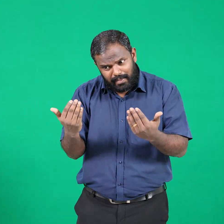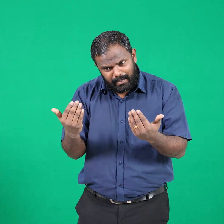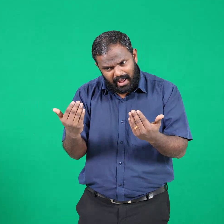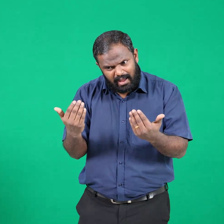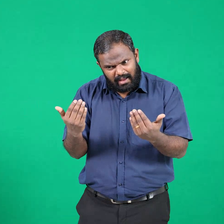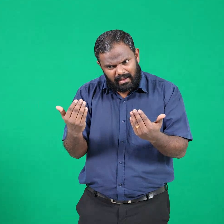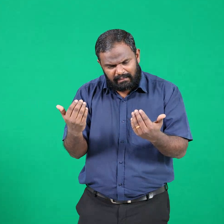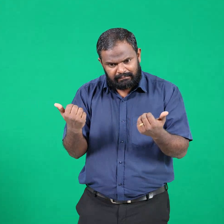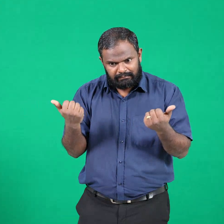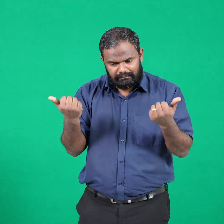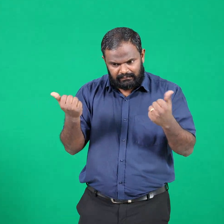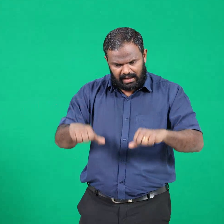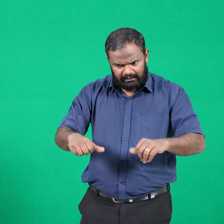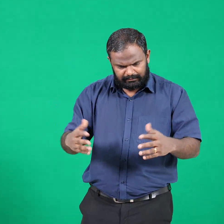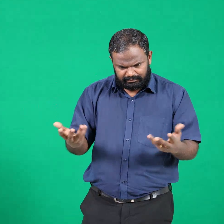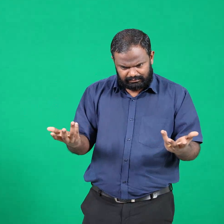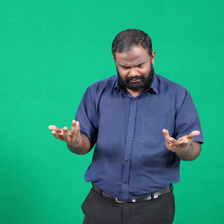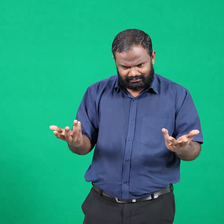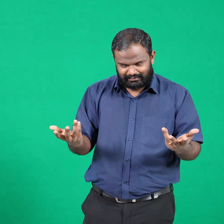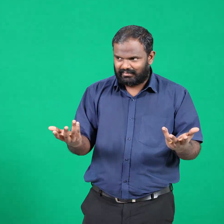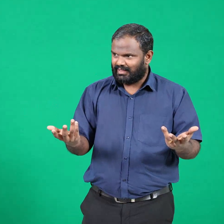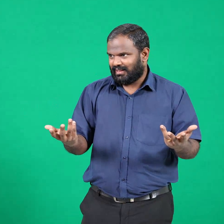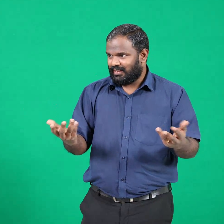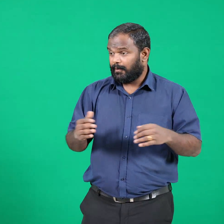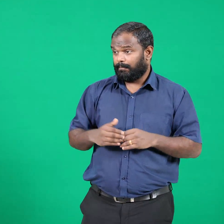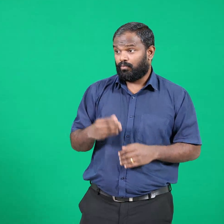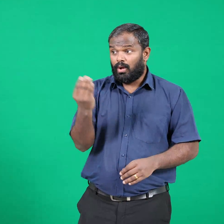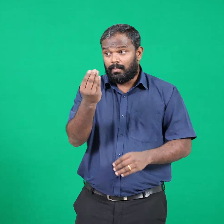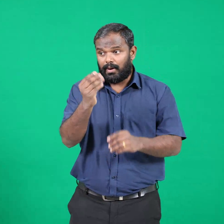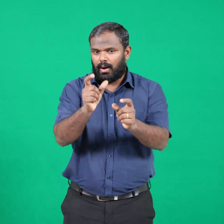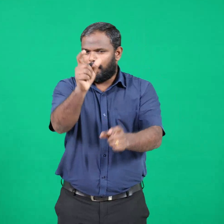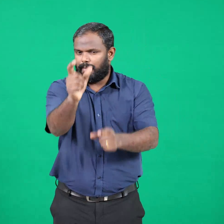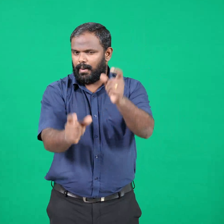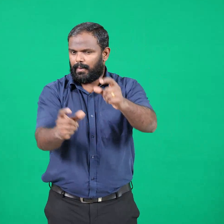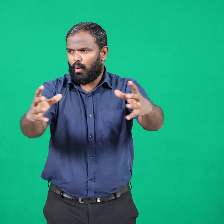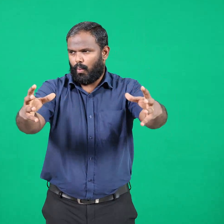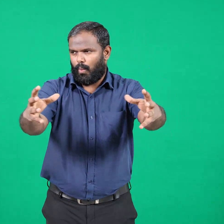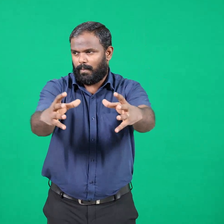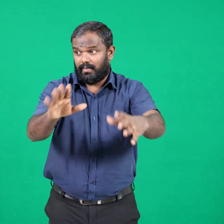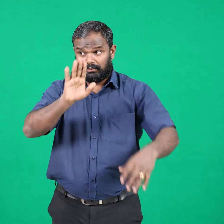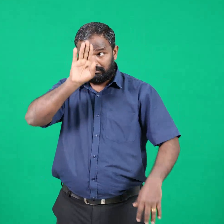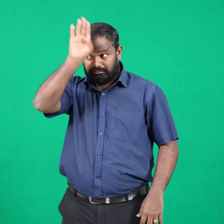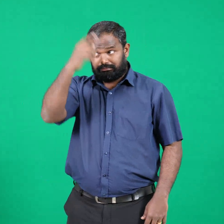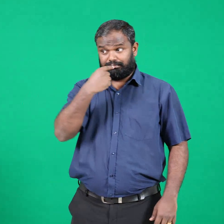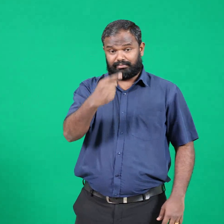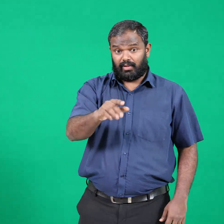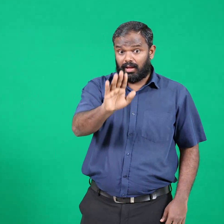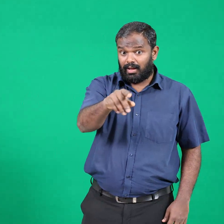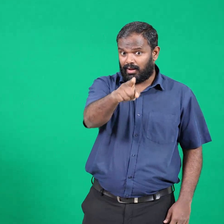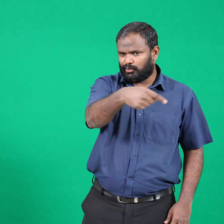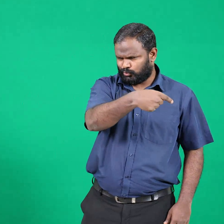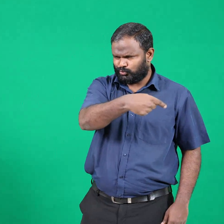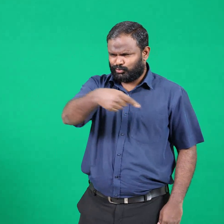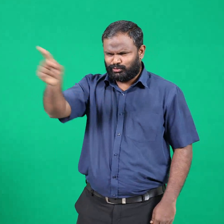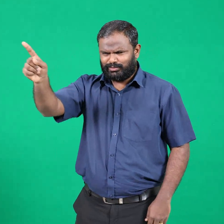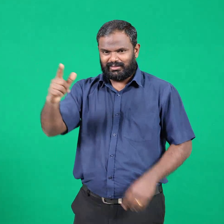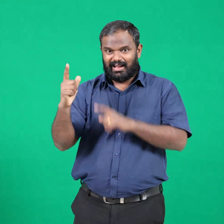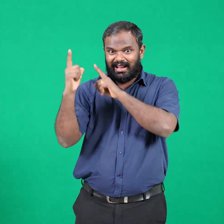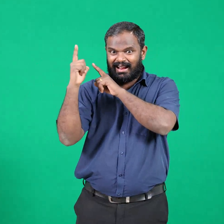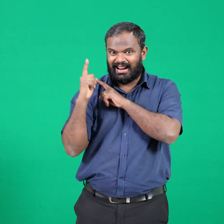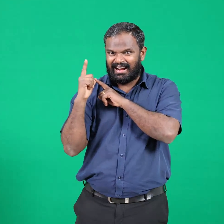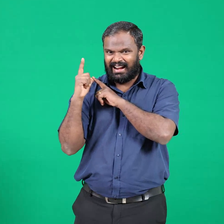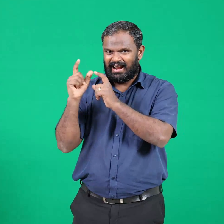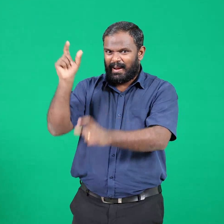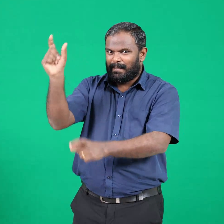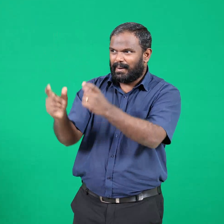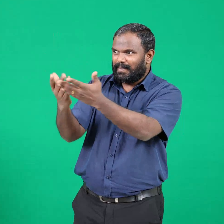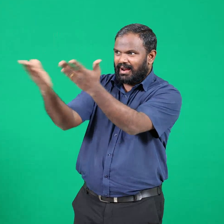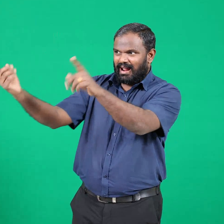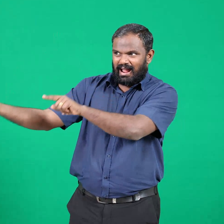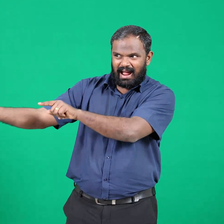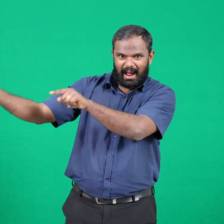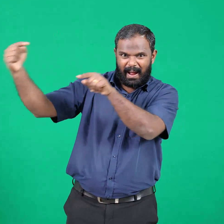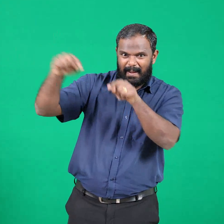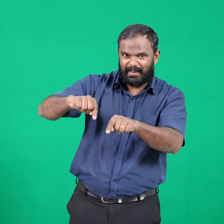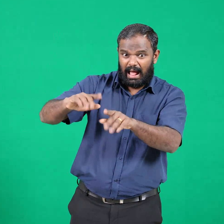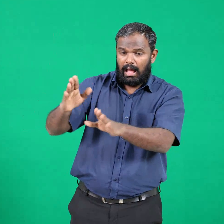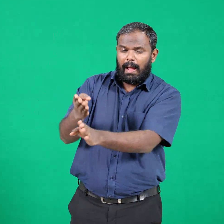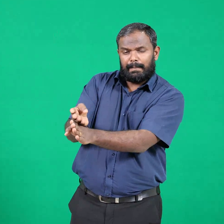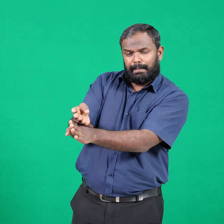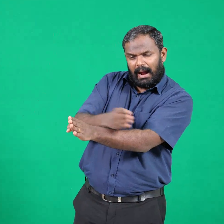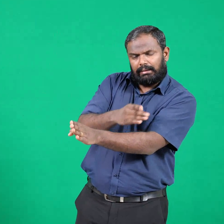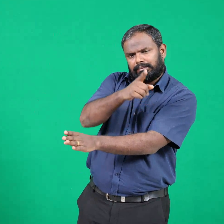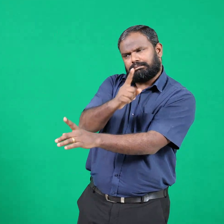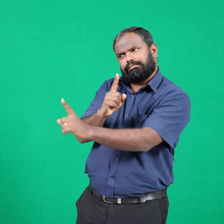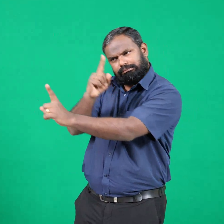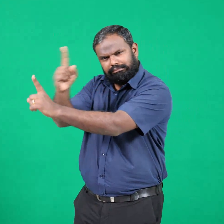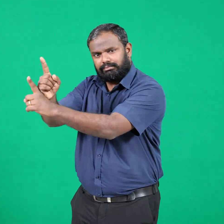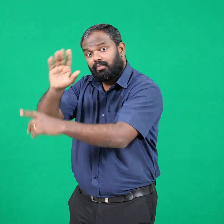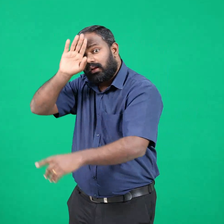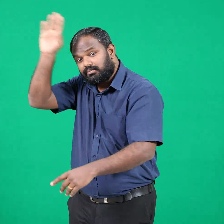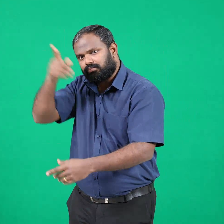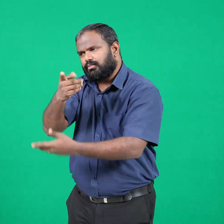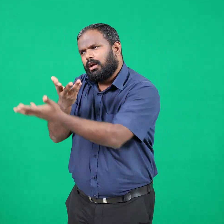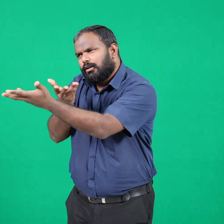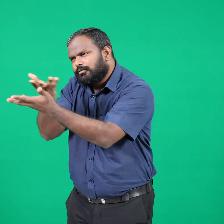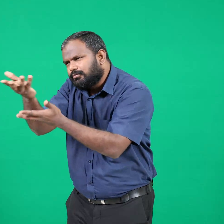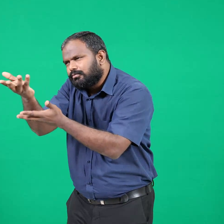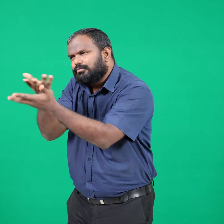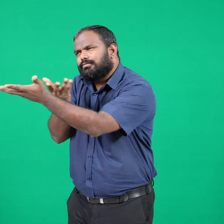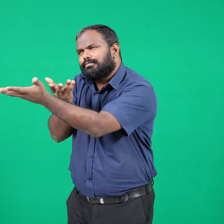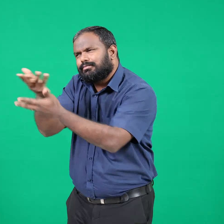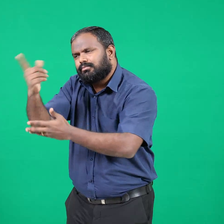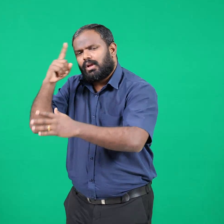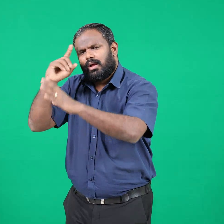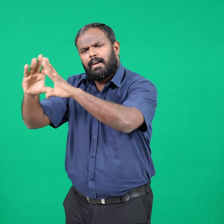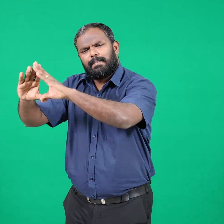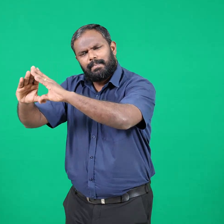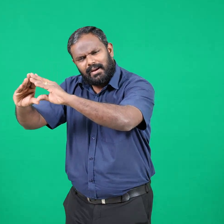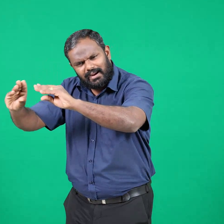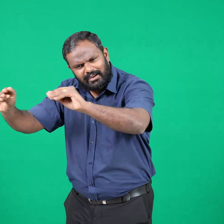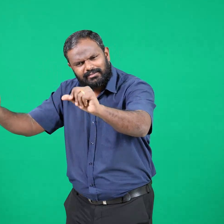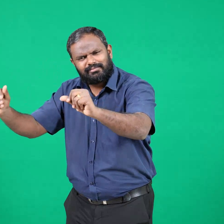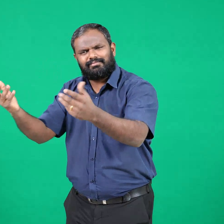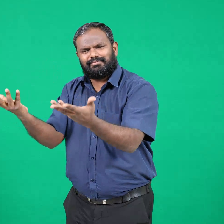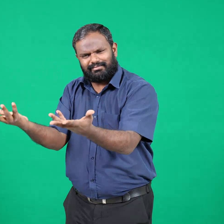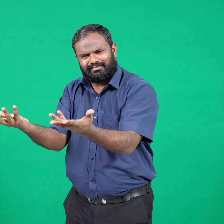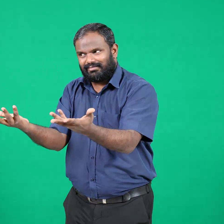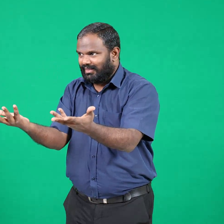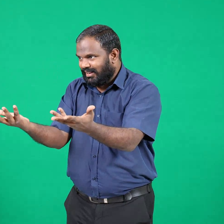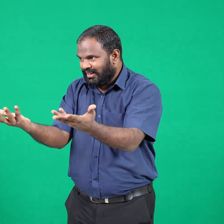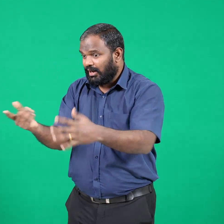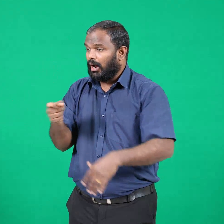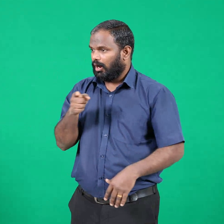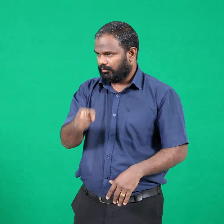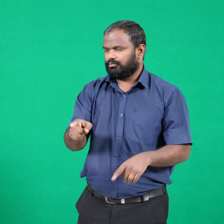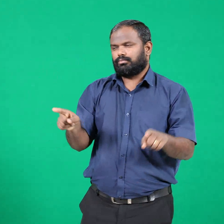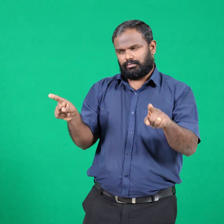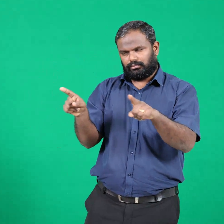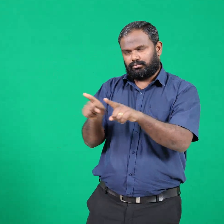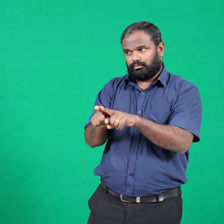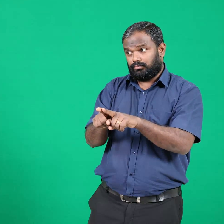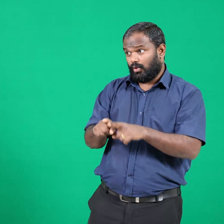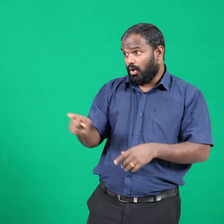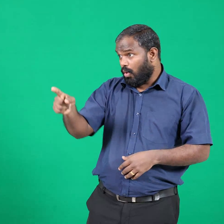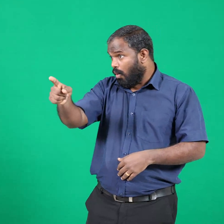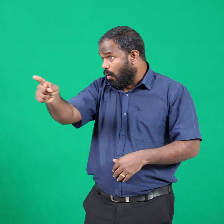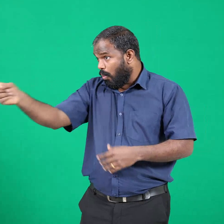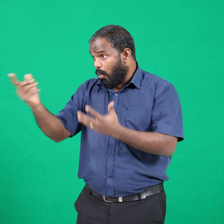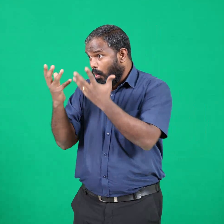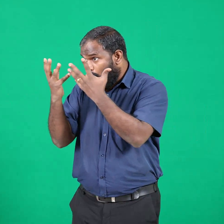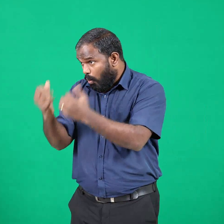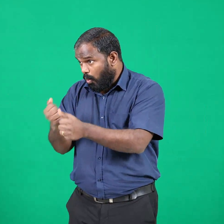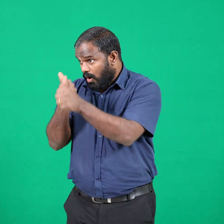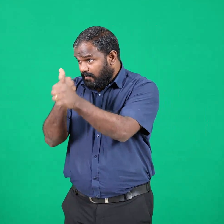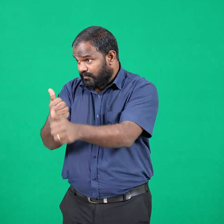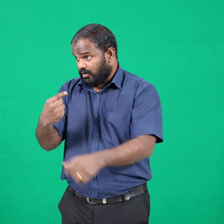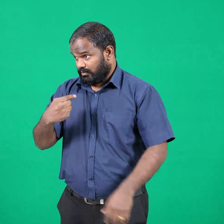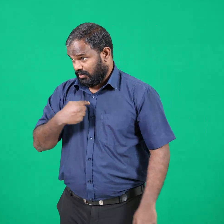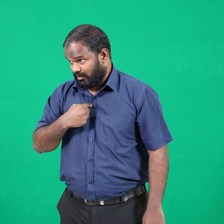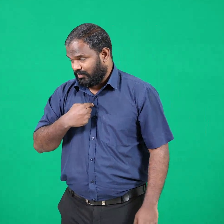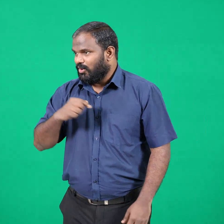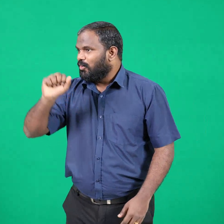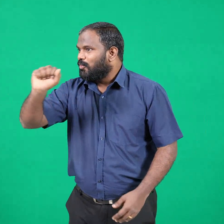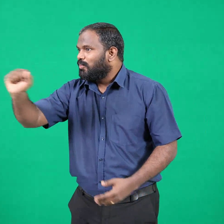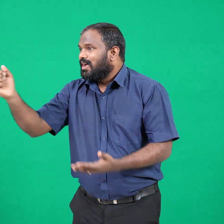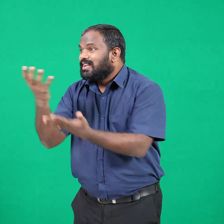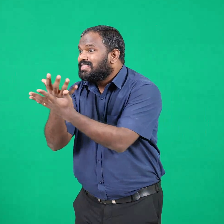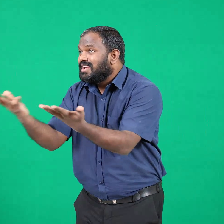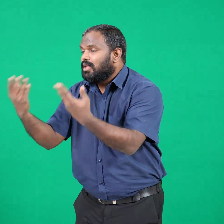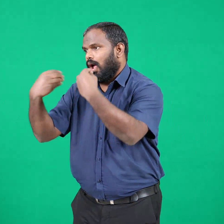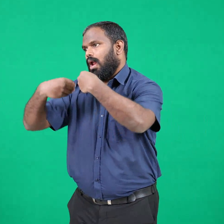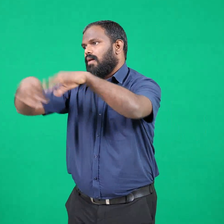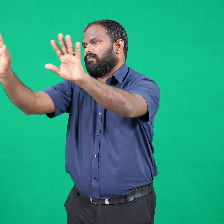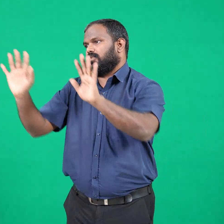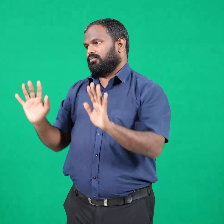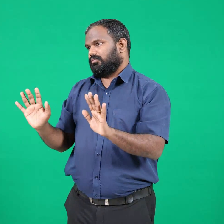And if he is unable, he will send a delegation while the other king is still far off, to ask for terms of peace.